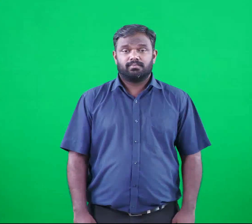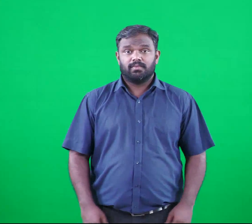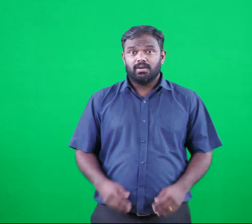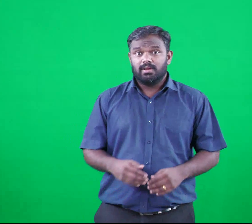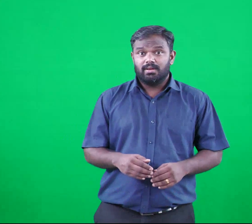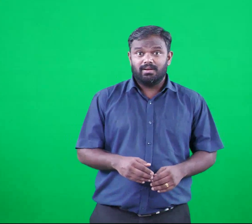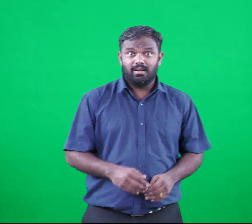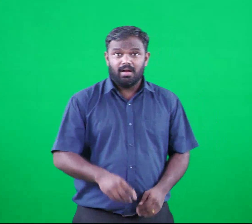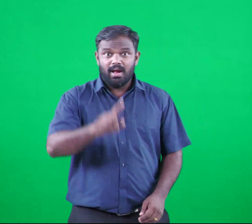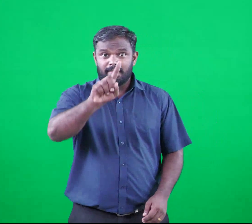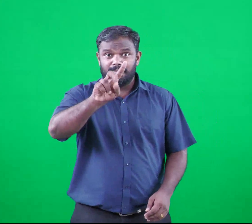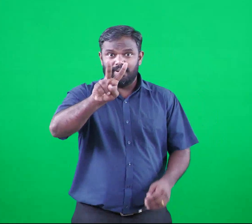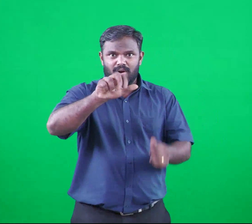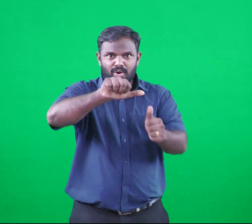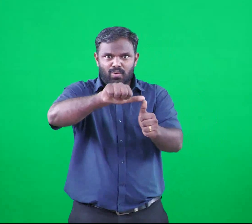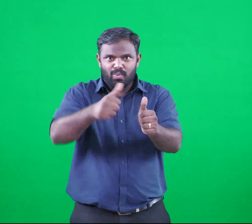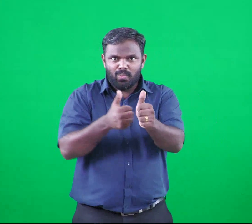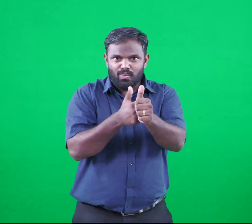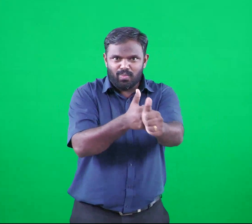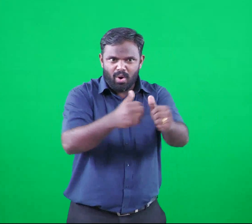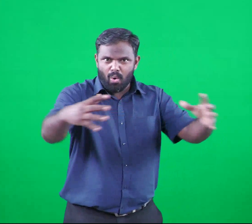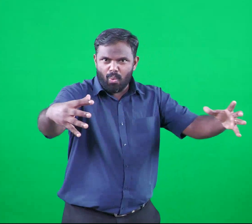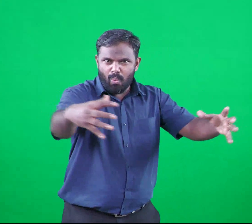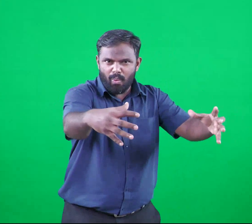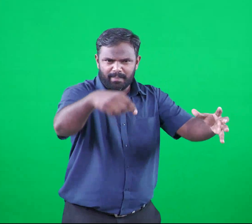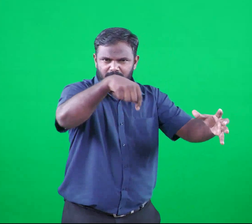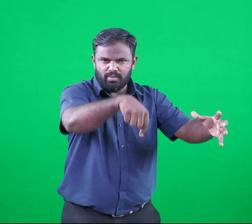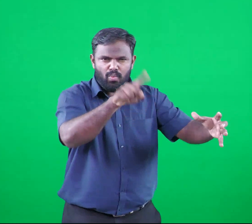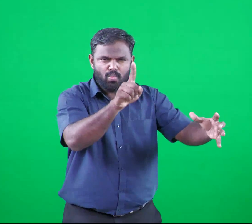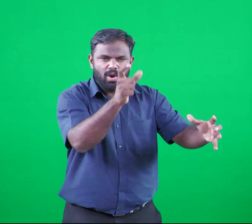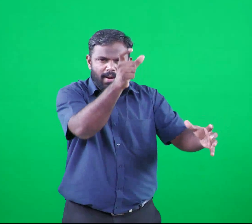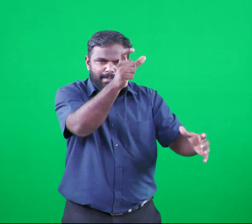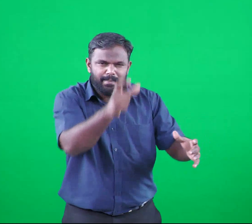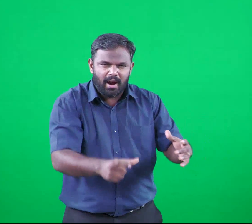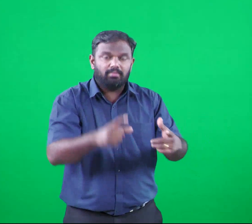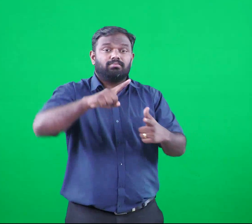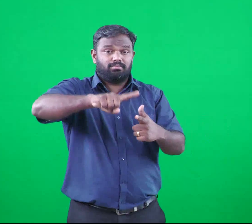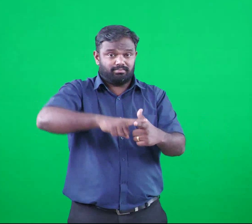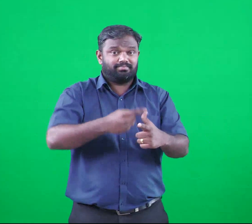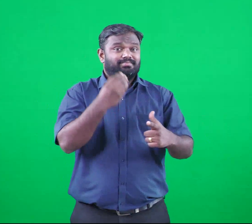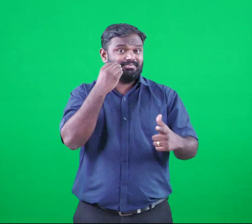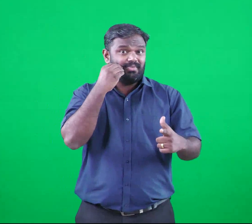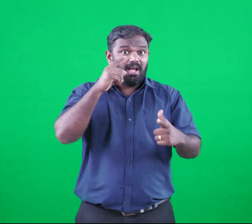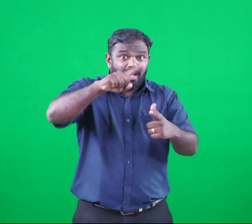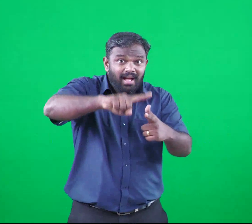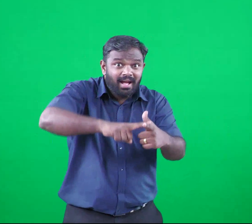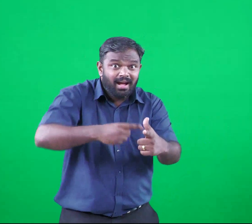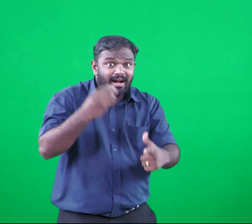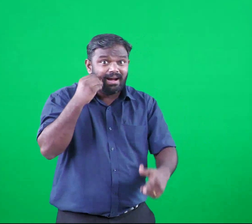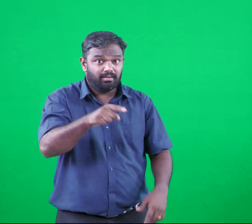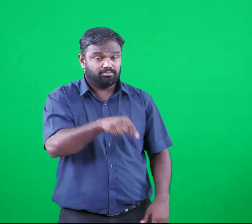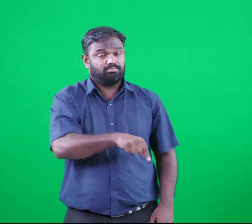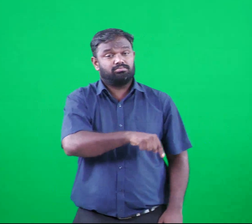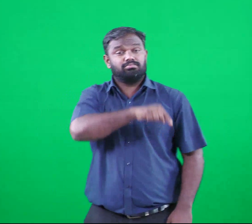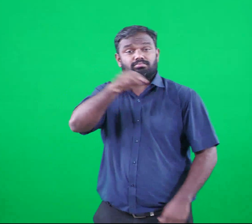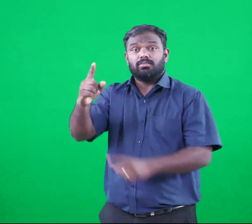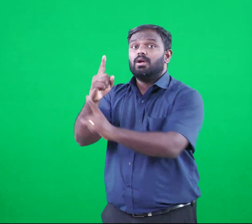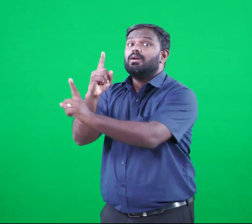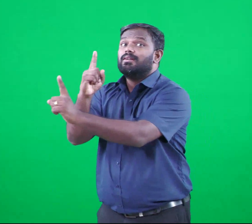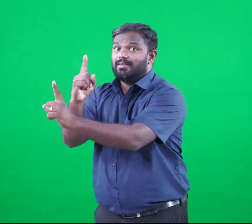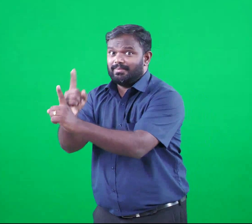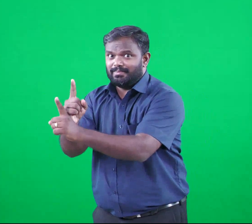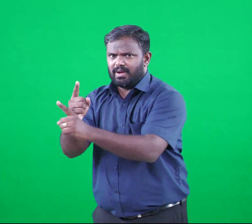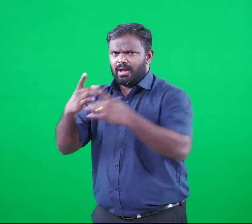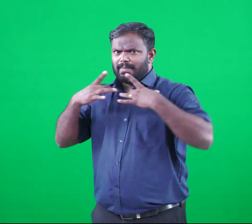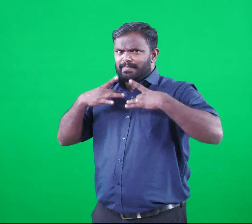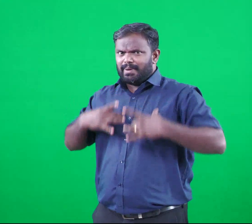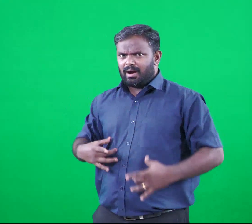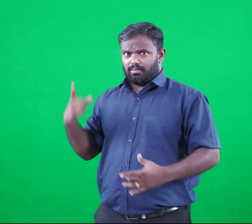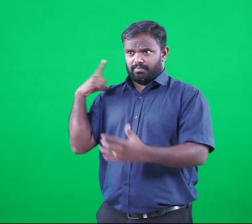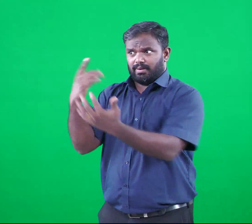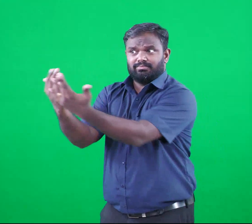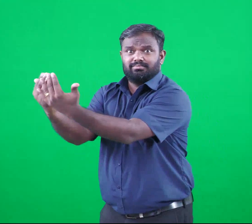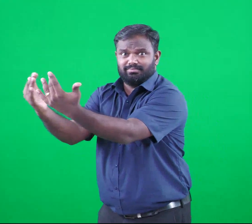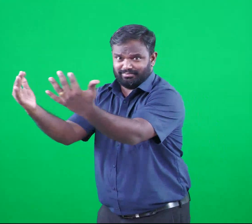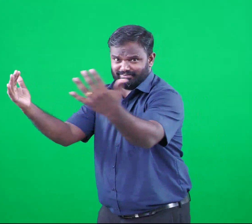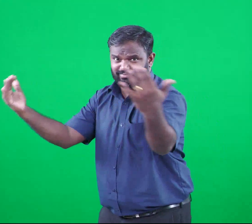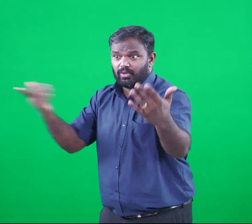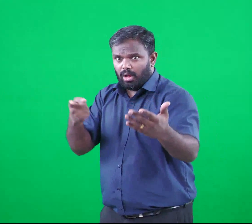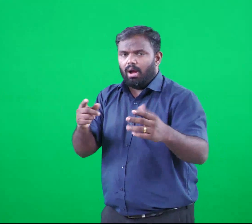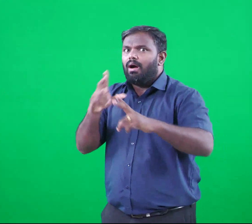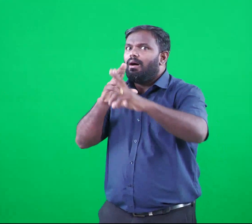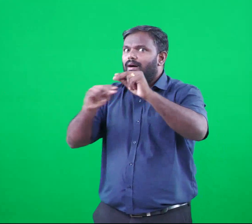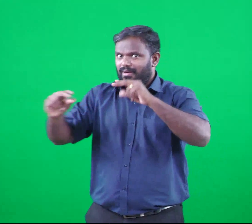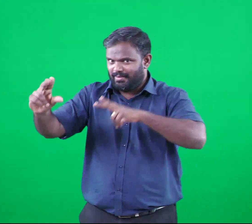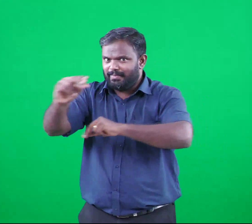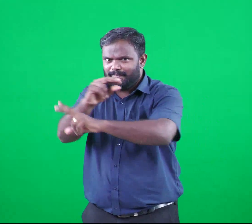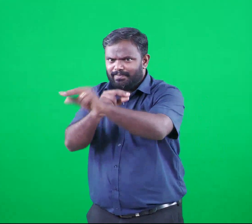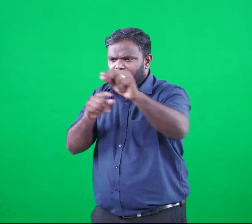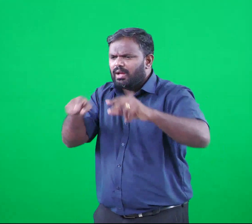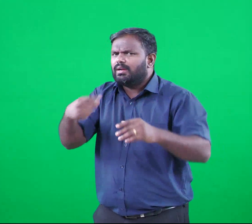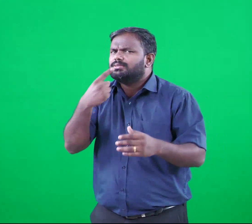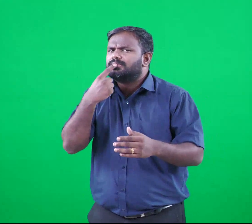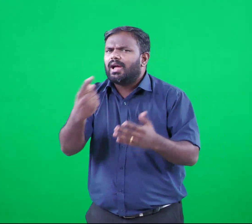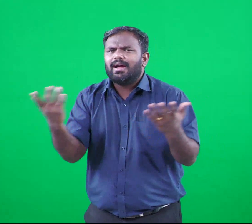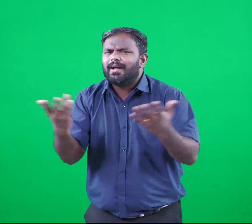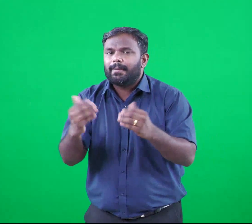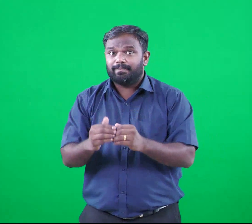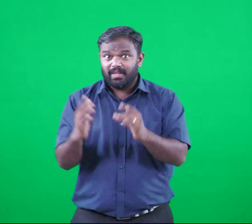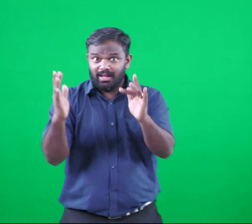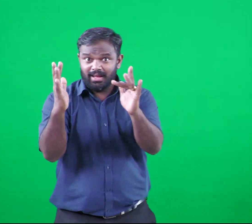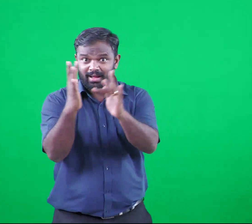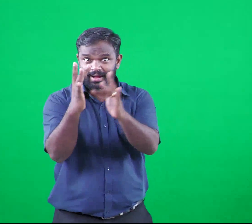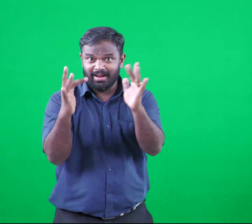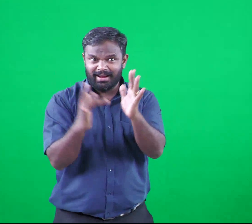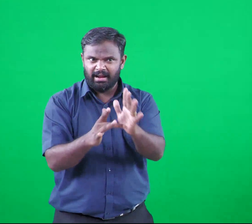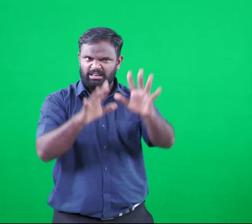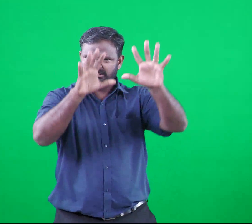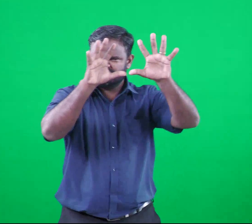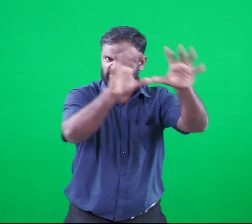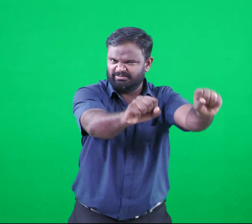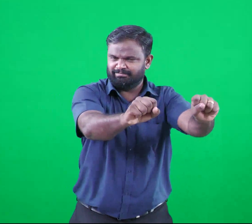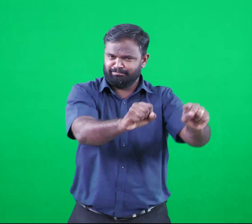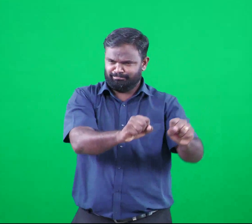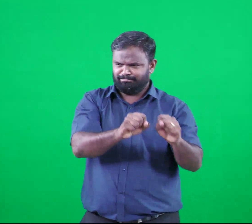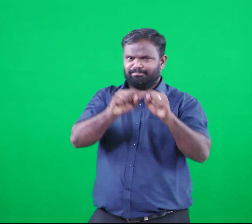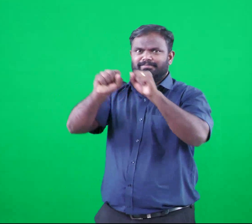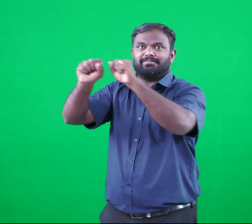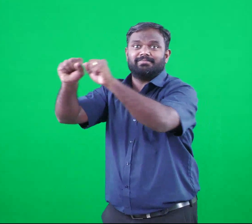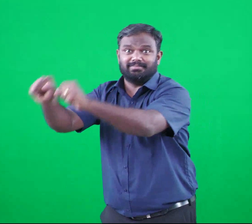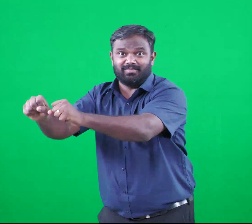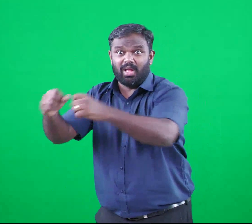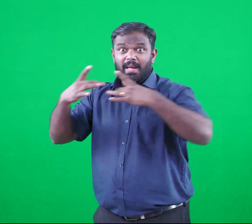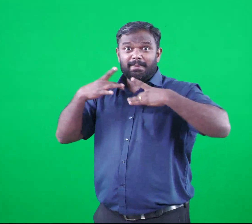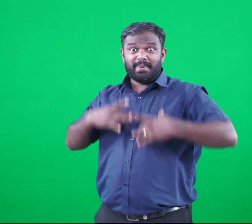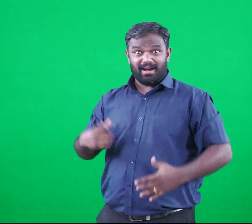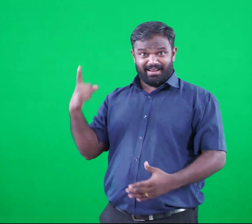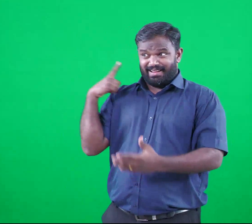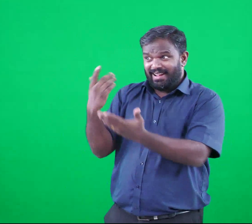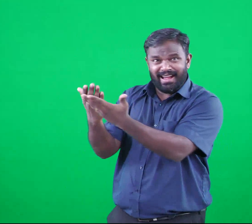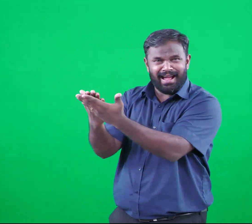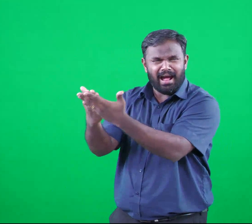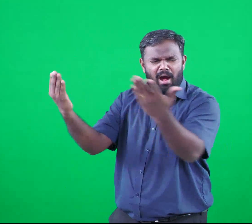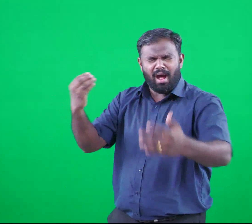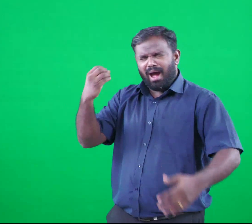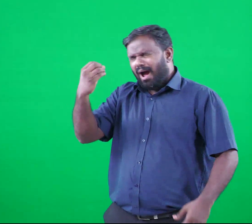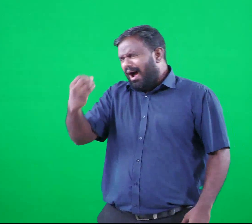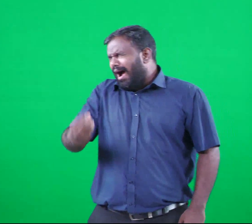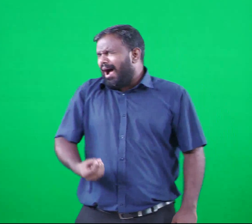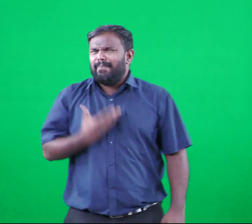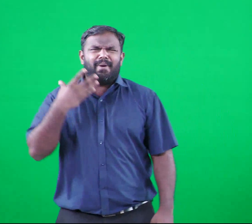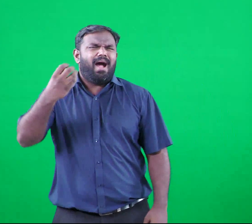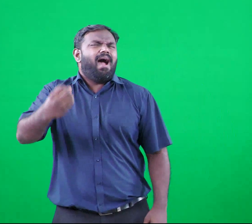Then Judas Iscariot, one of the Twelve, went to the chief priests to betray Jesus to them.